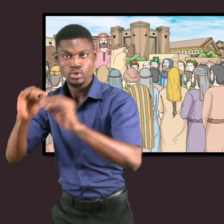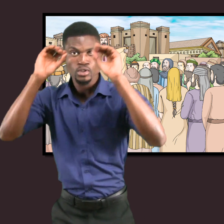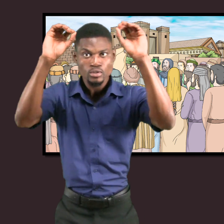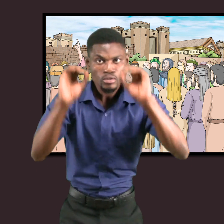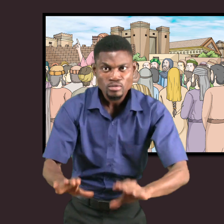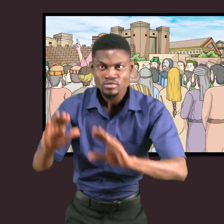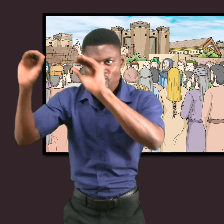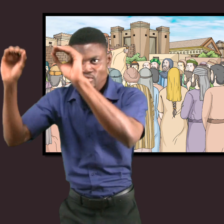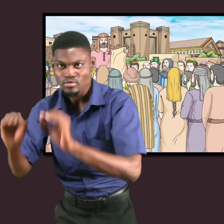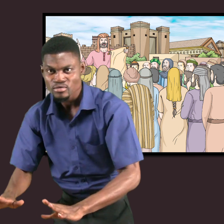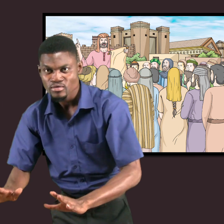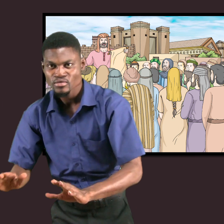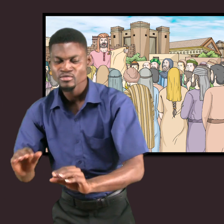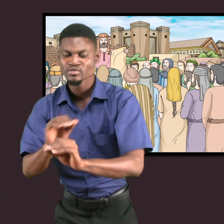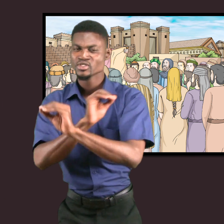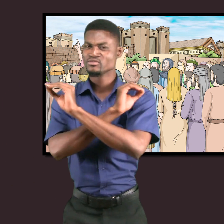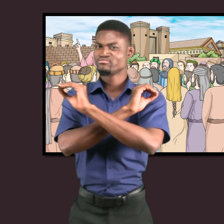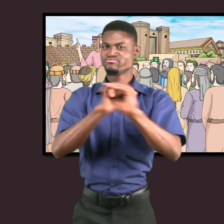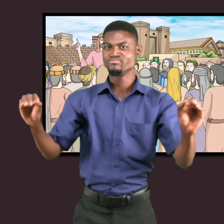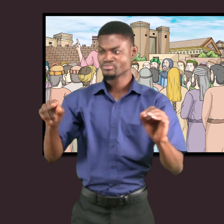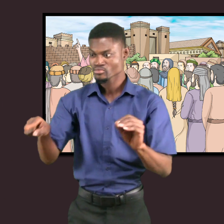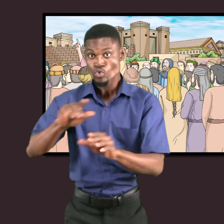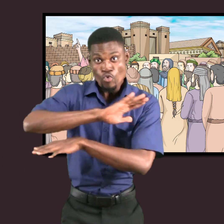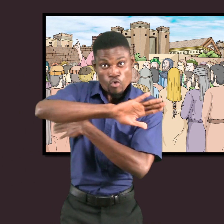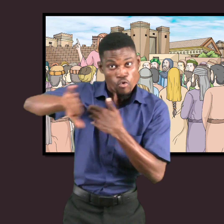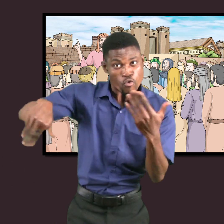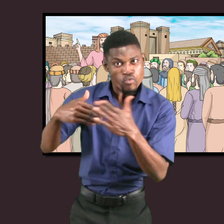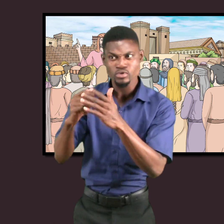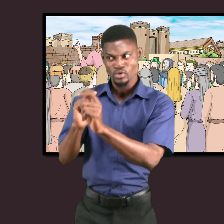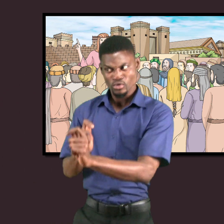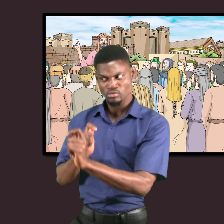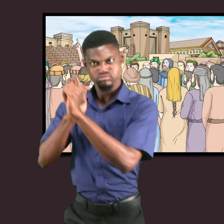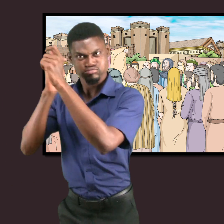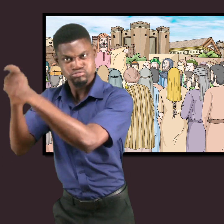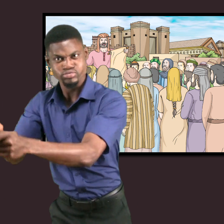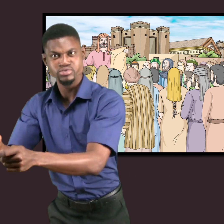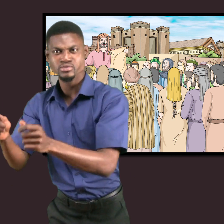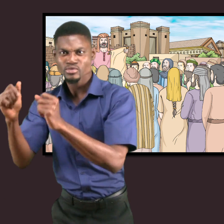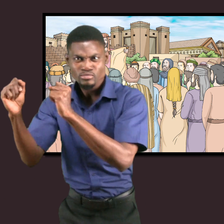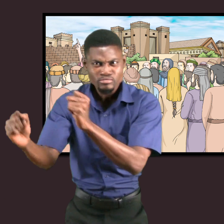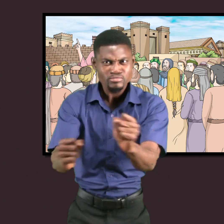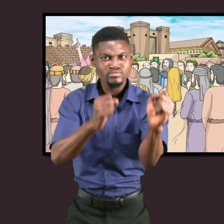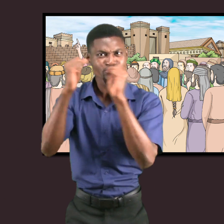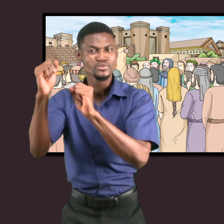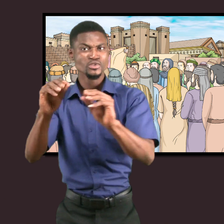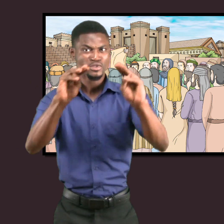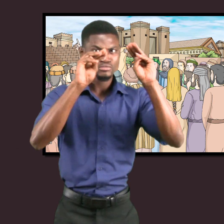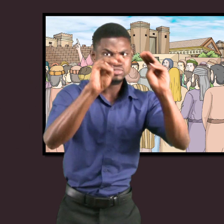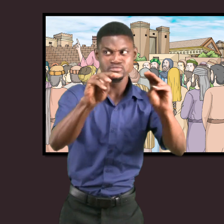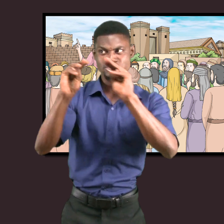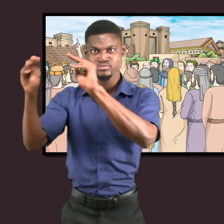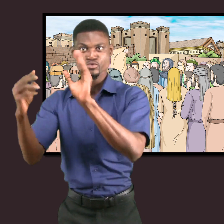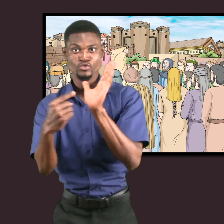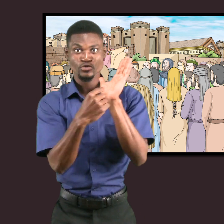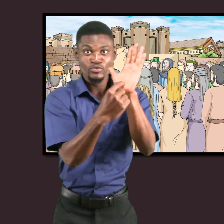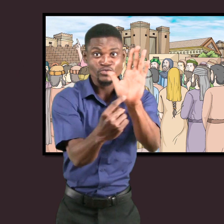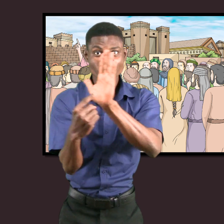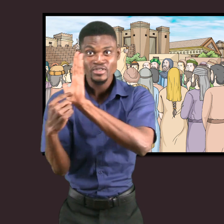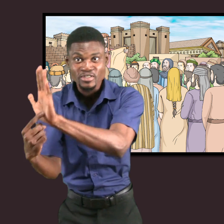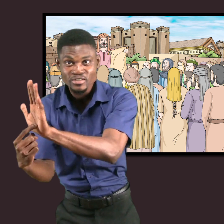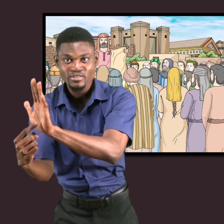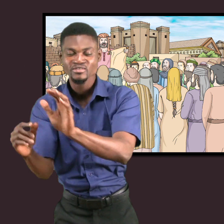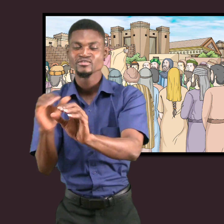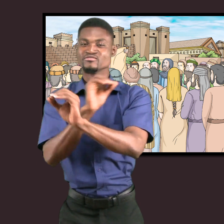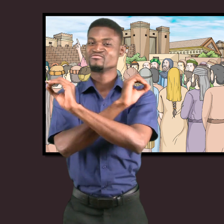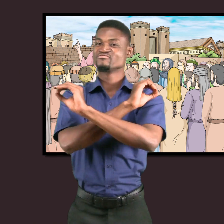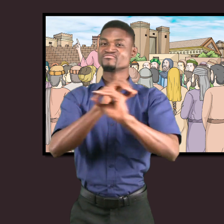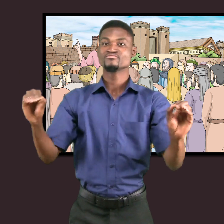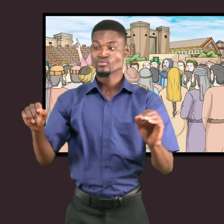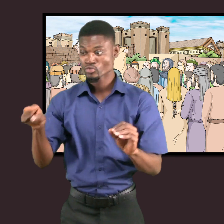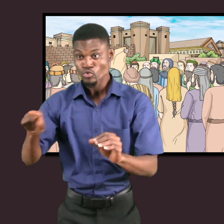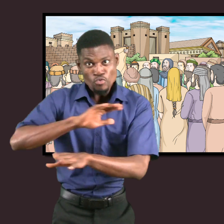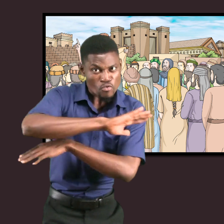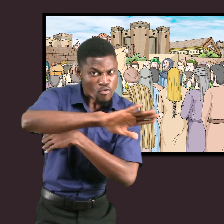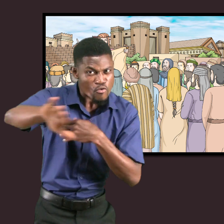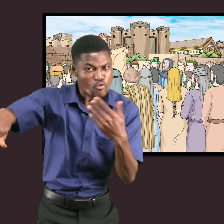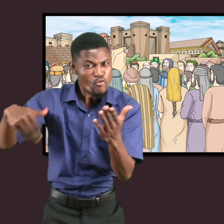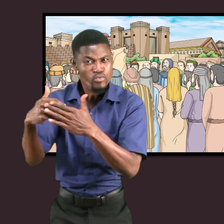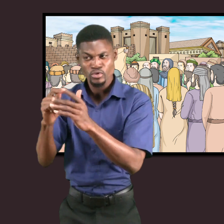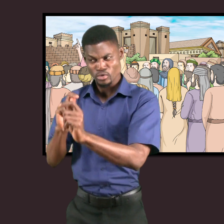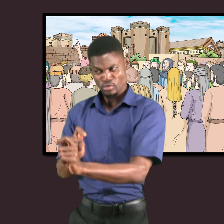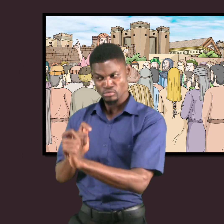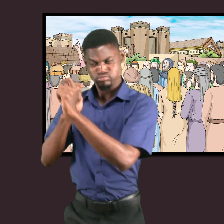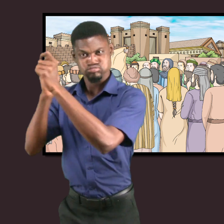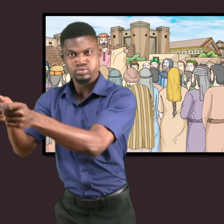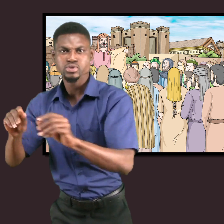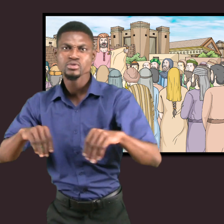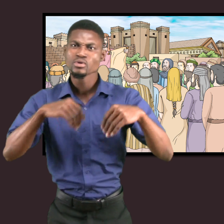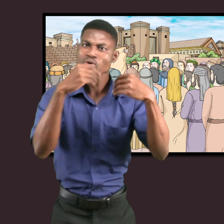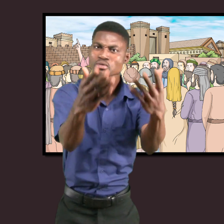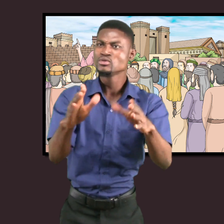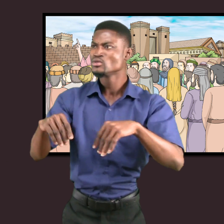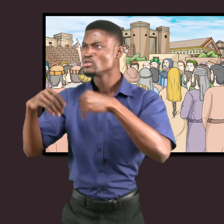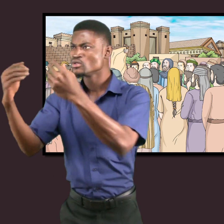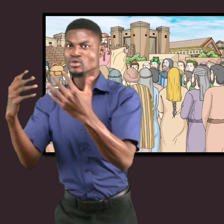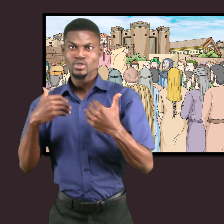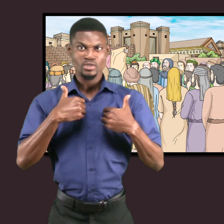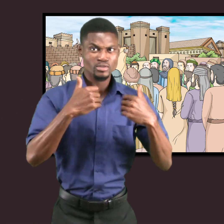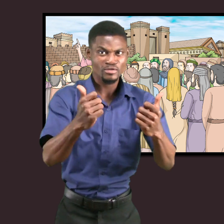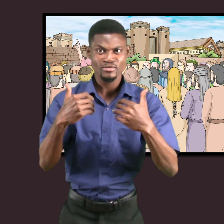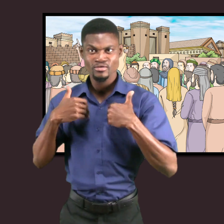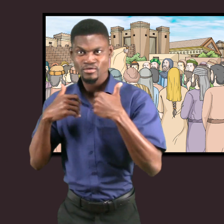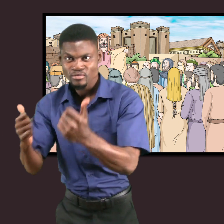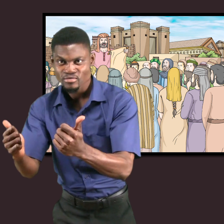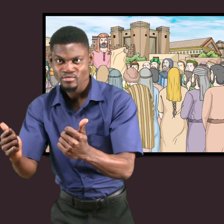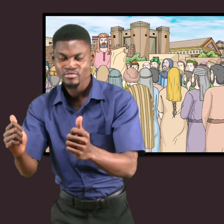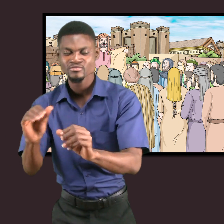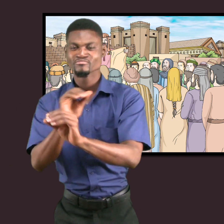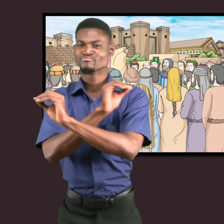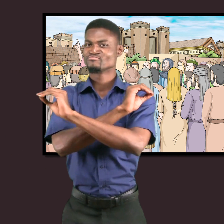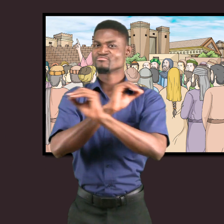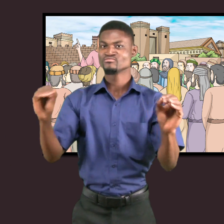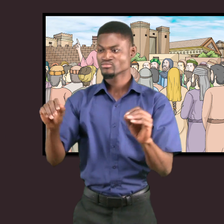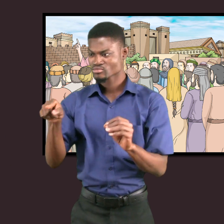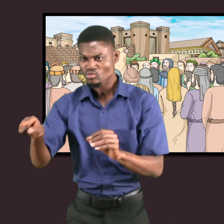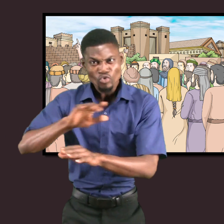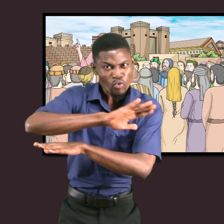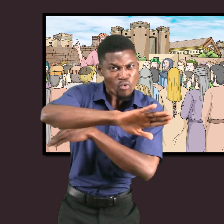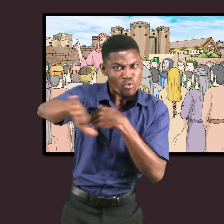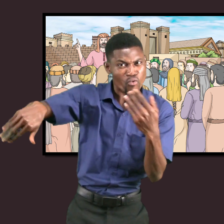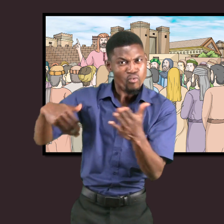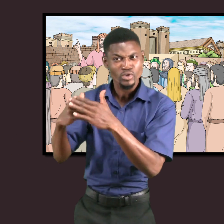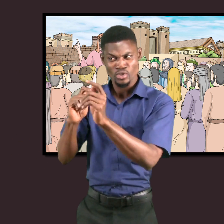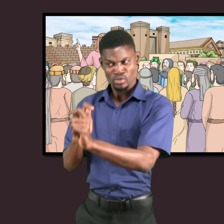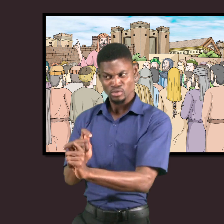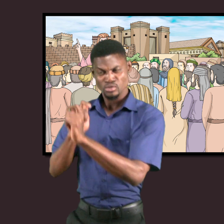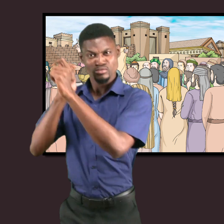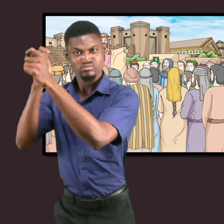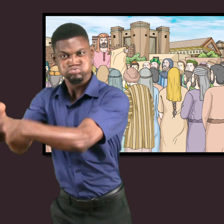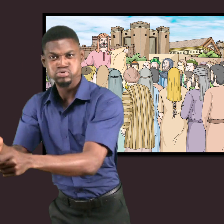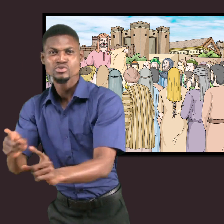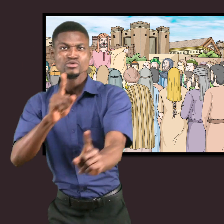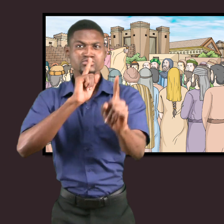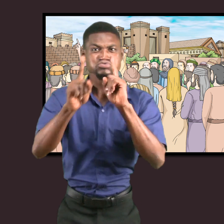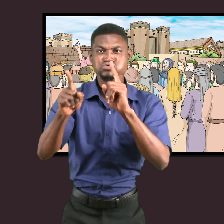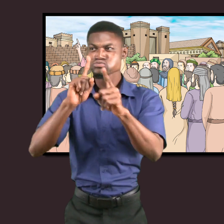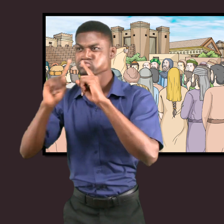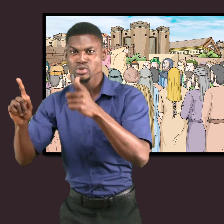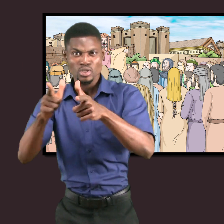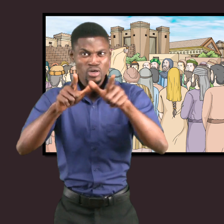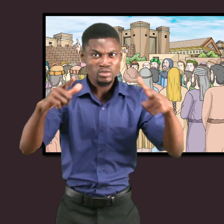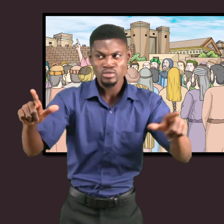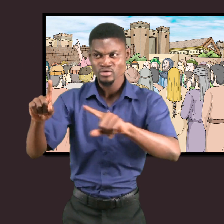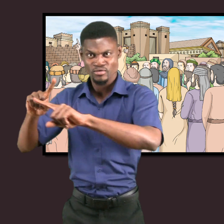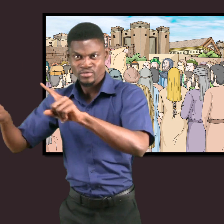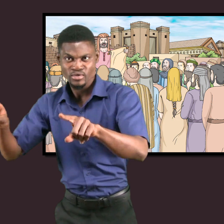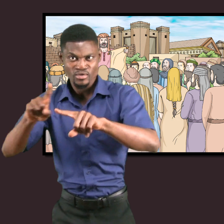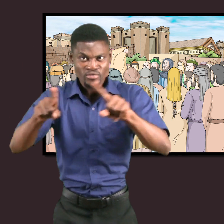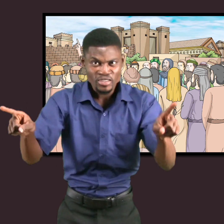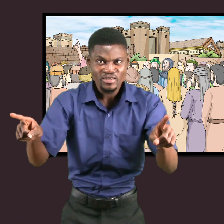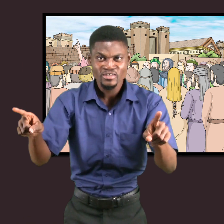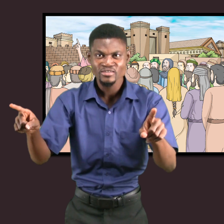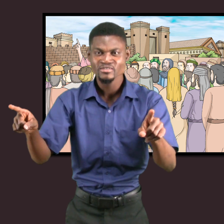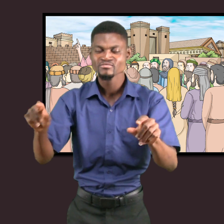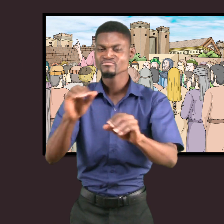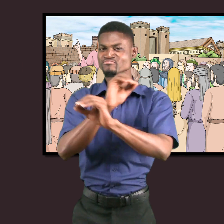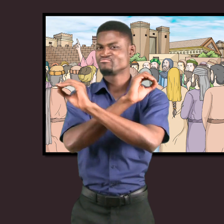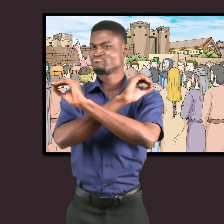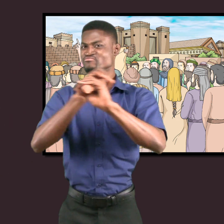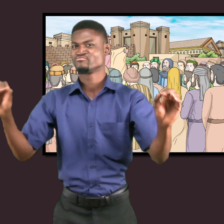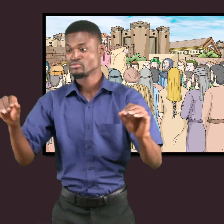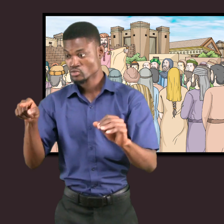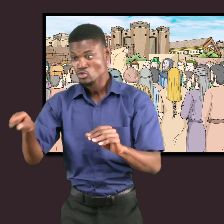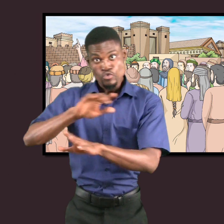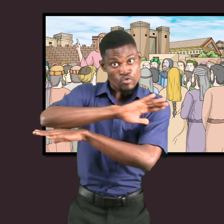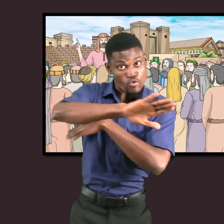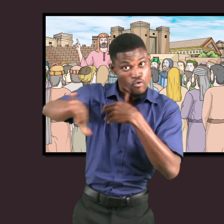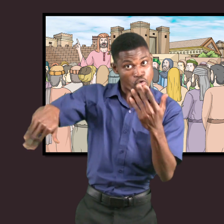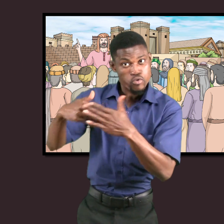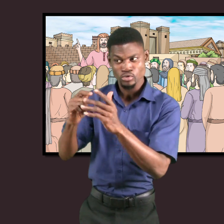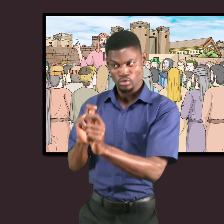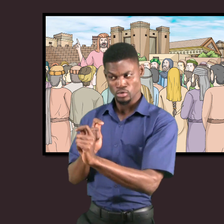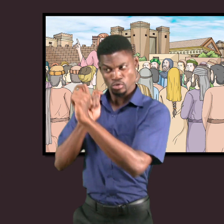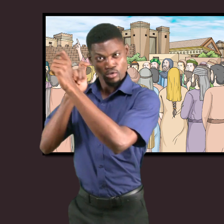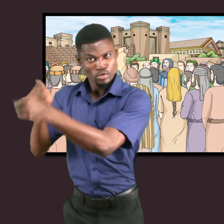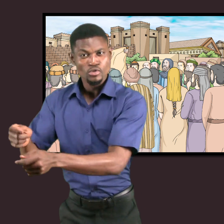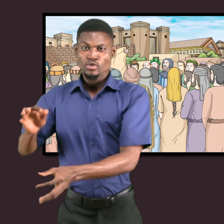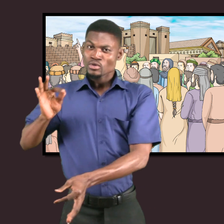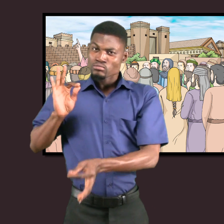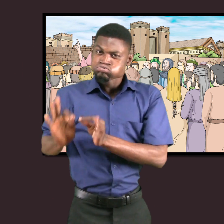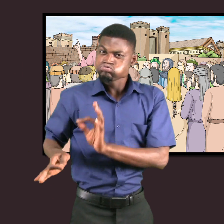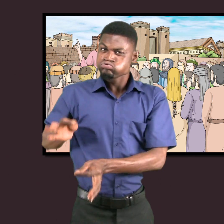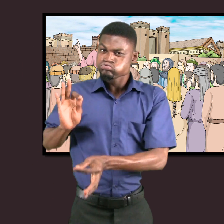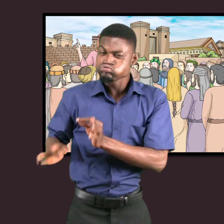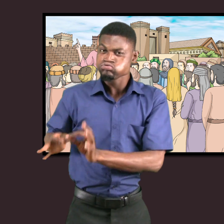Do all have gifts of healing? Do all speak in tongues? Do all interpret?